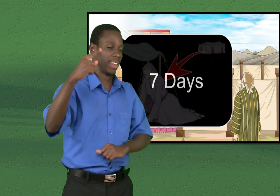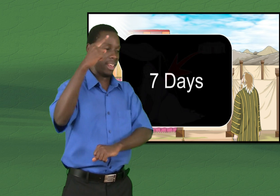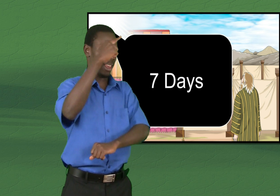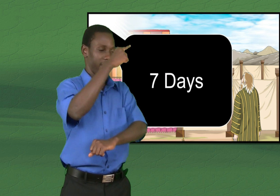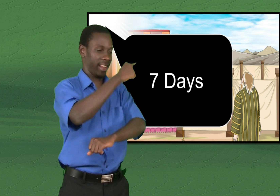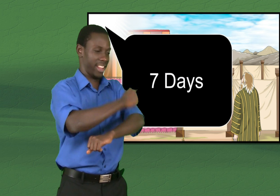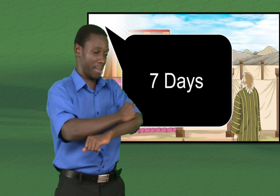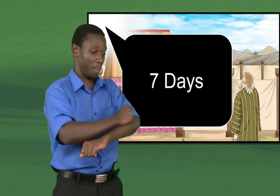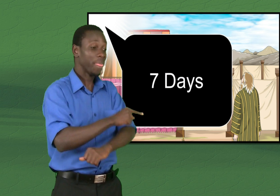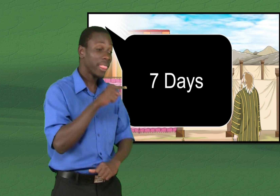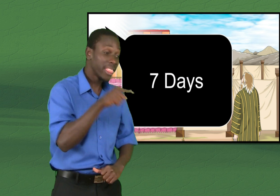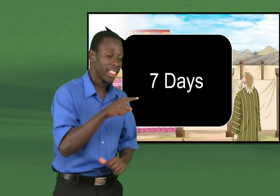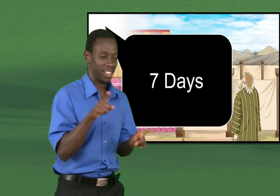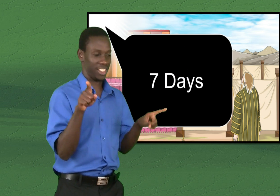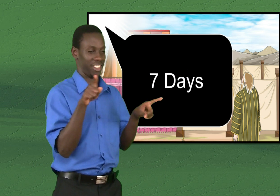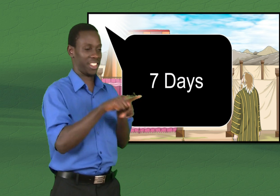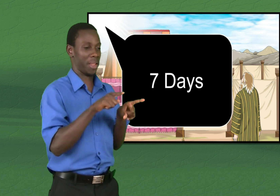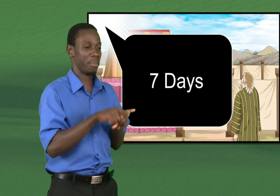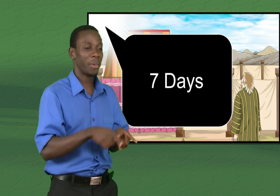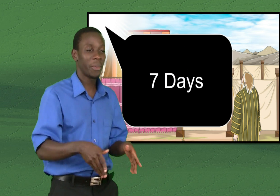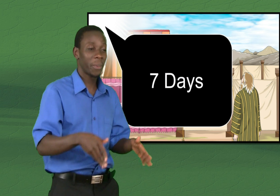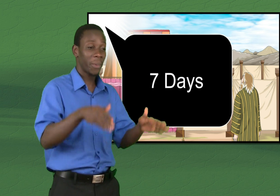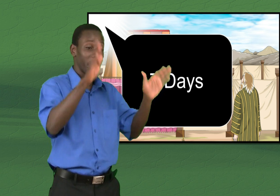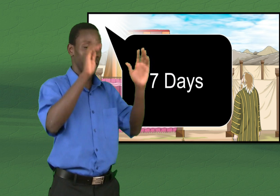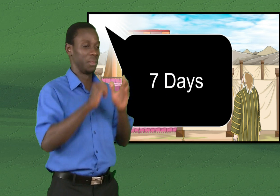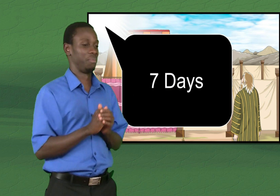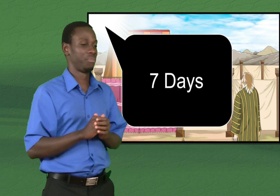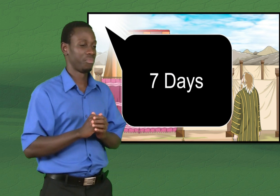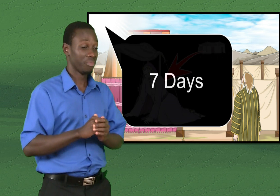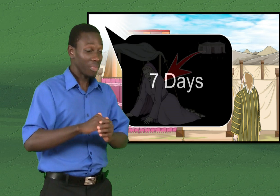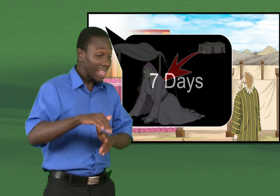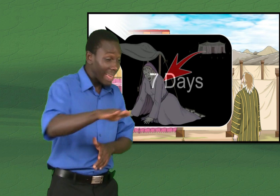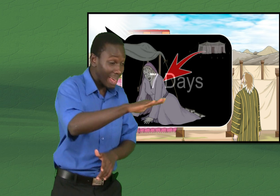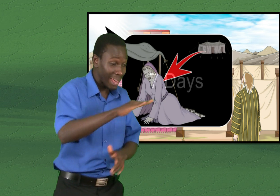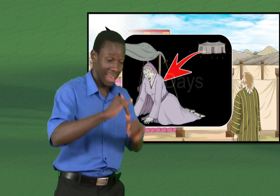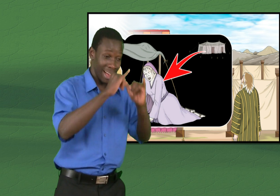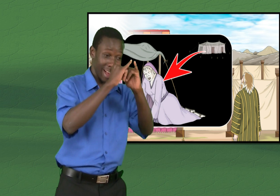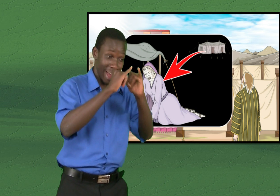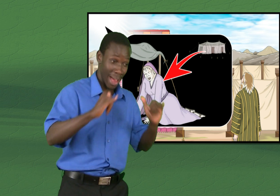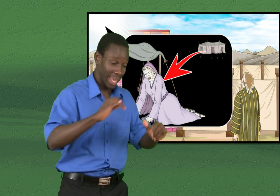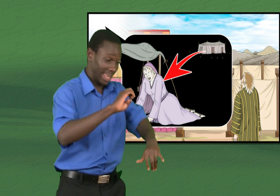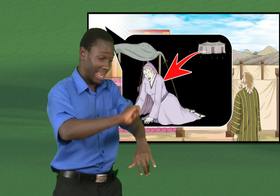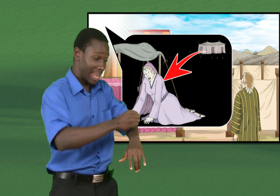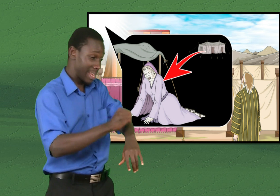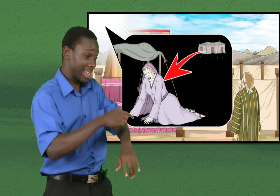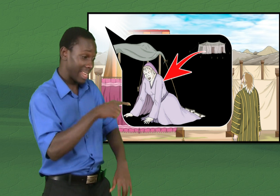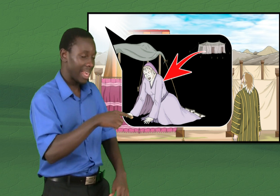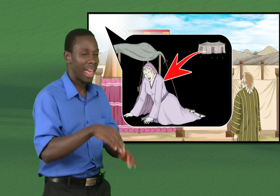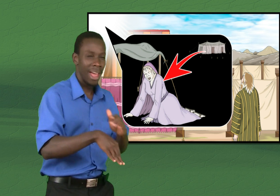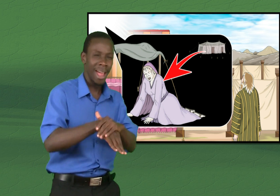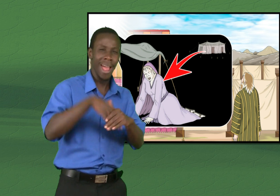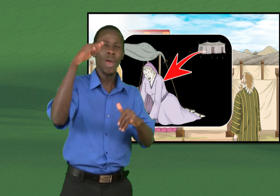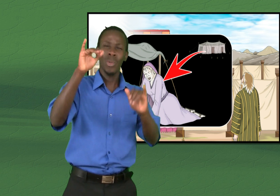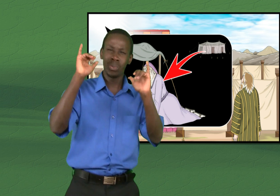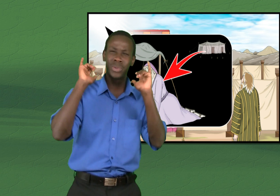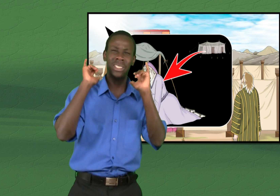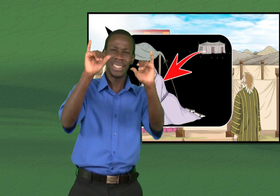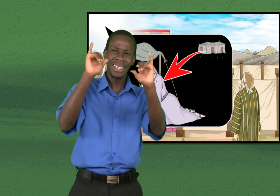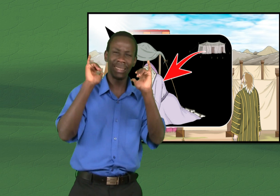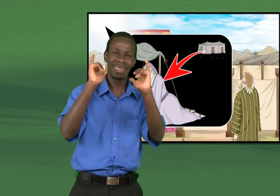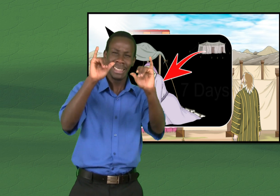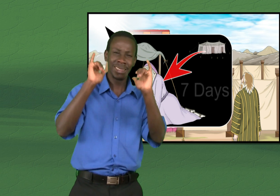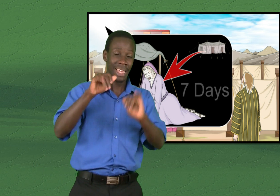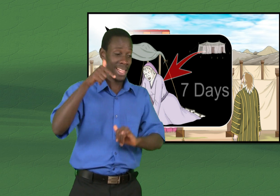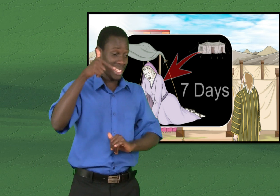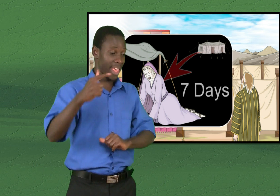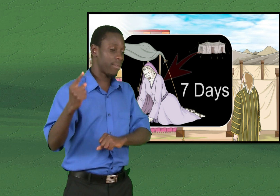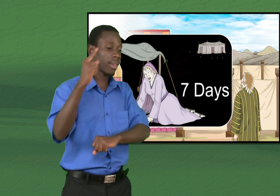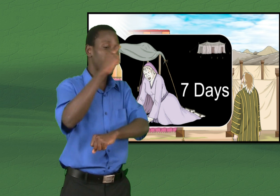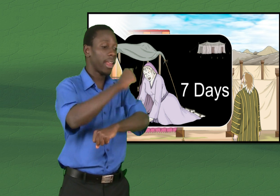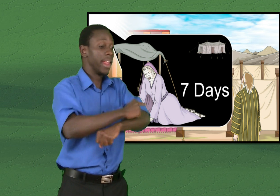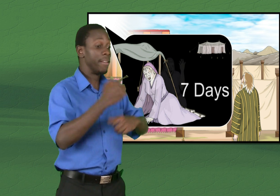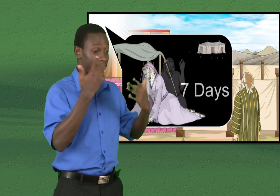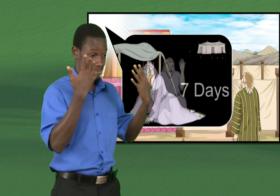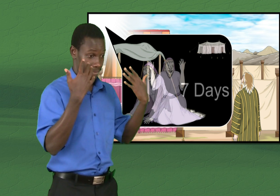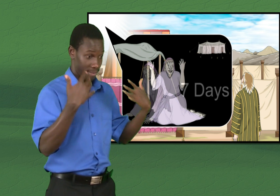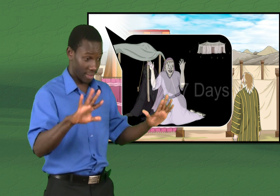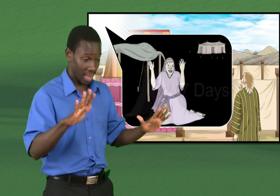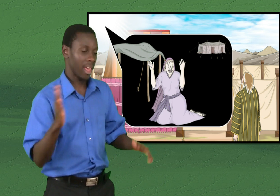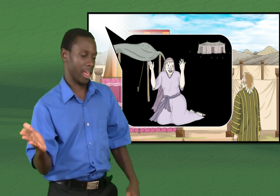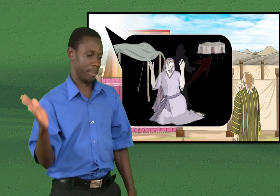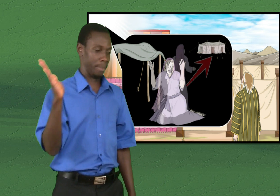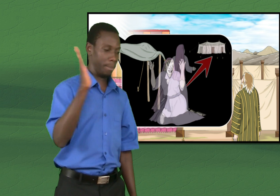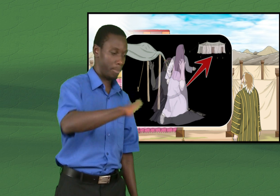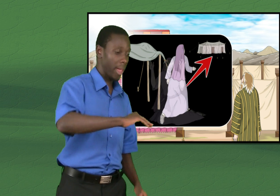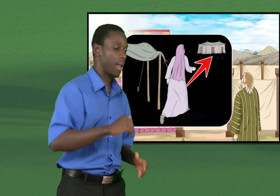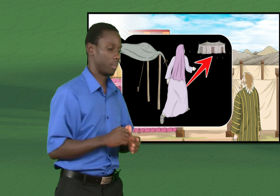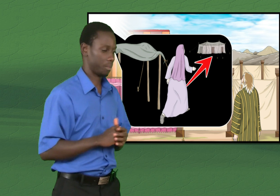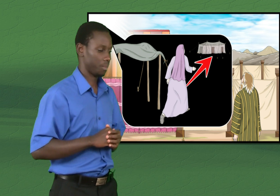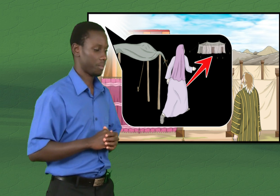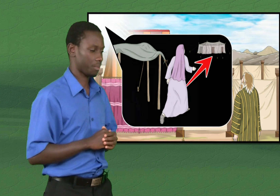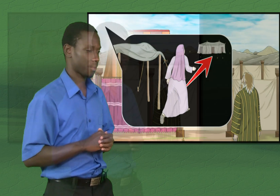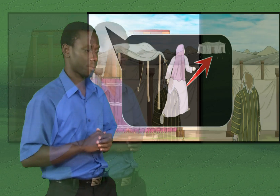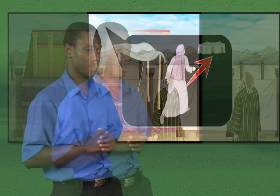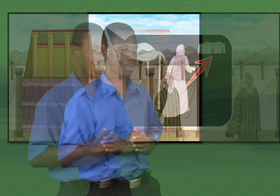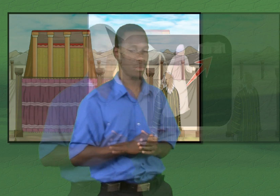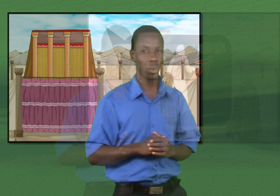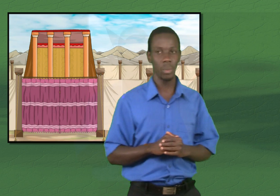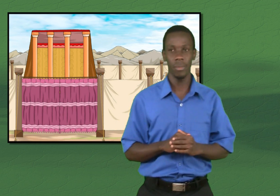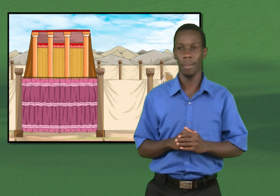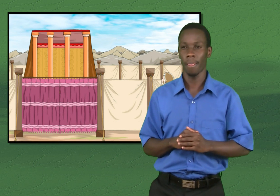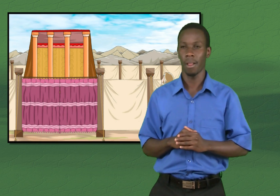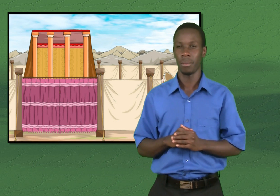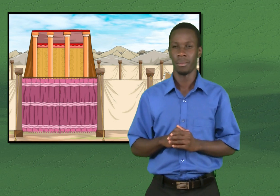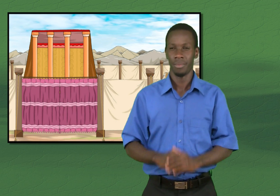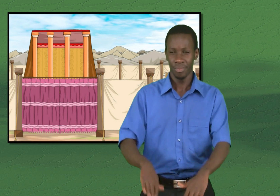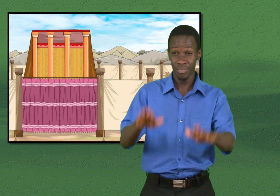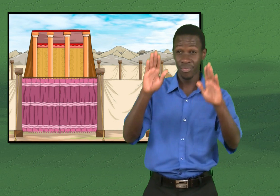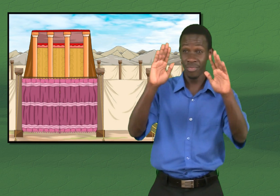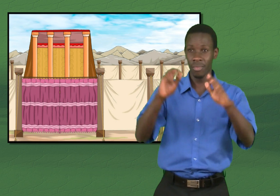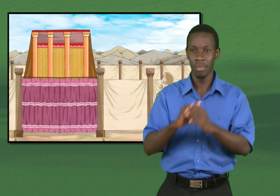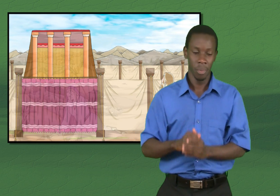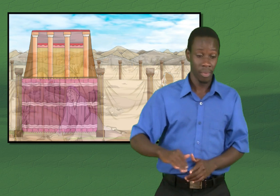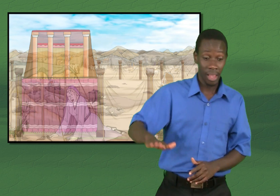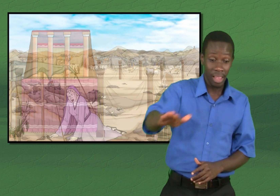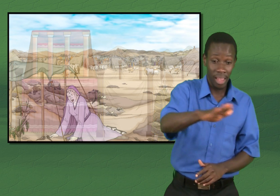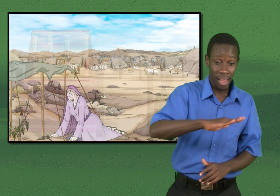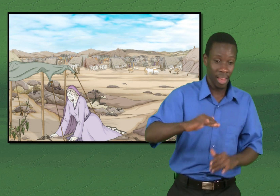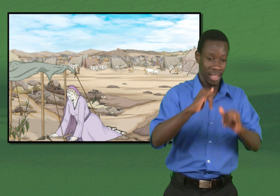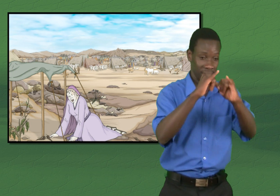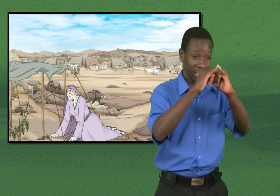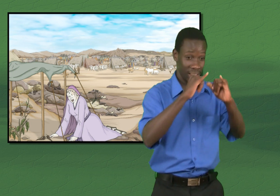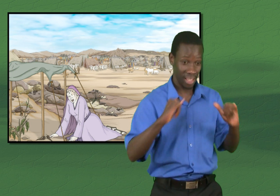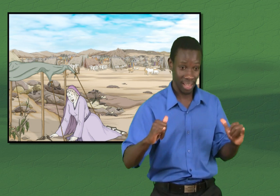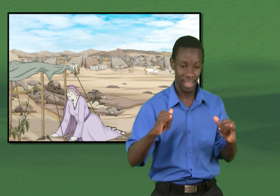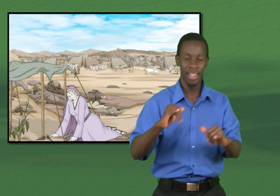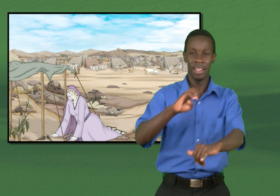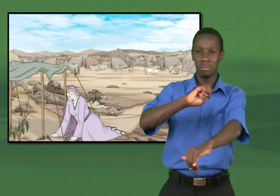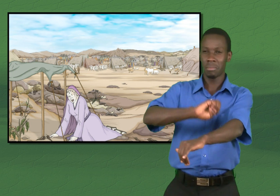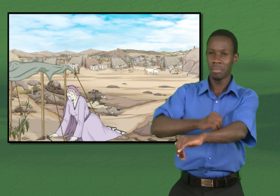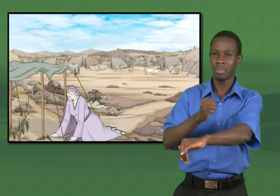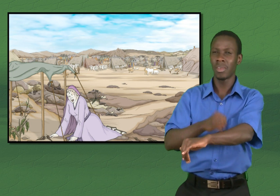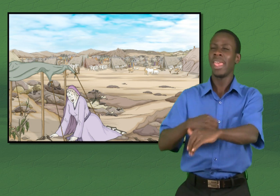Let her be confined outside the camp for seven days; after that she may be brought back in.”